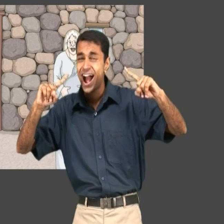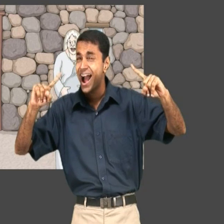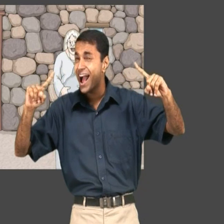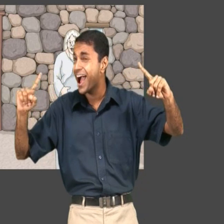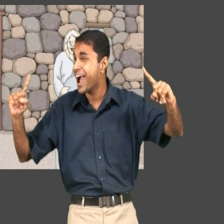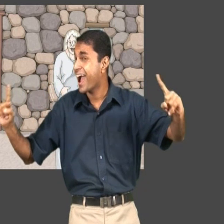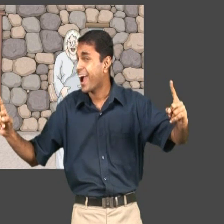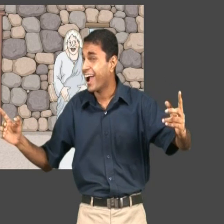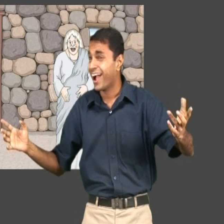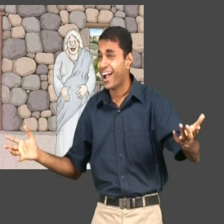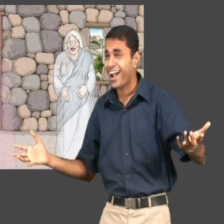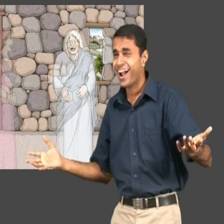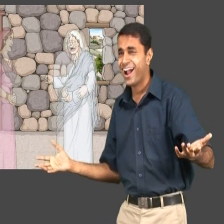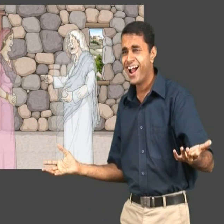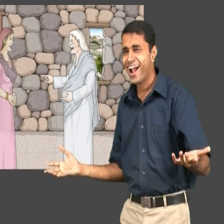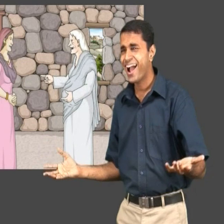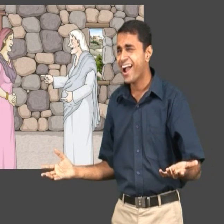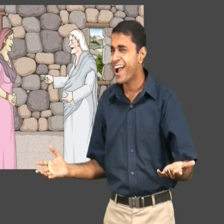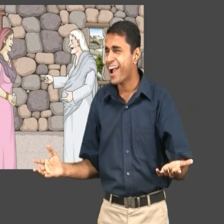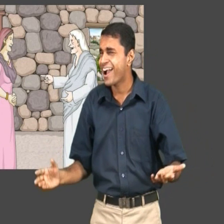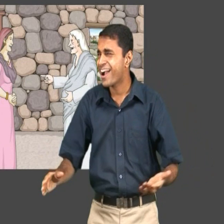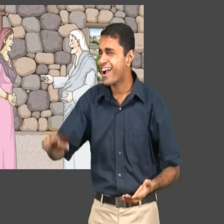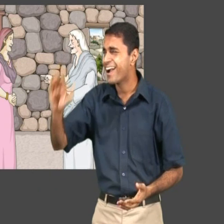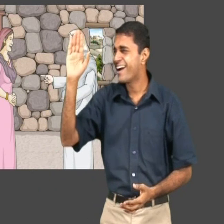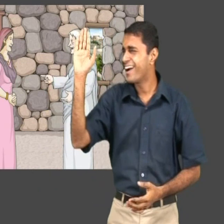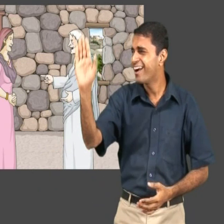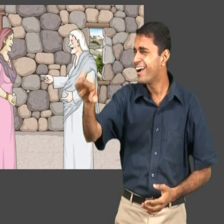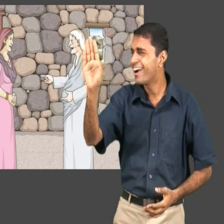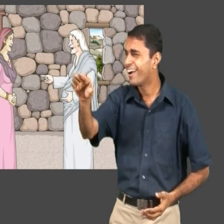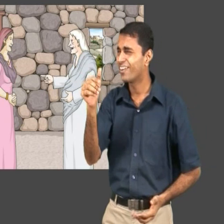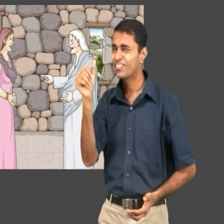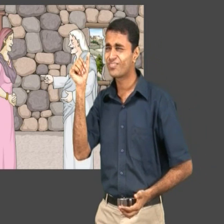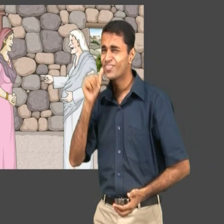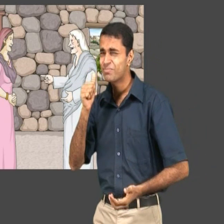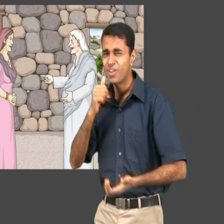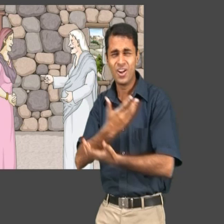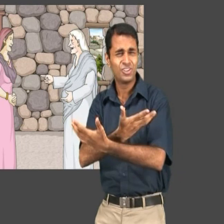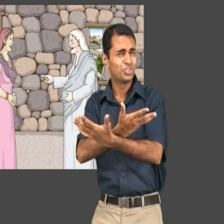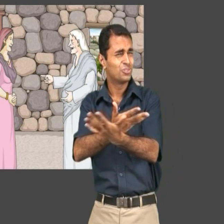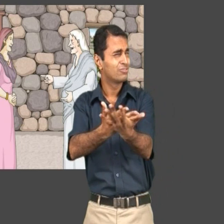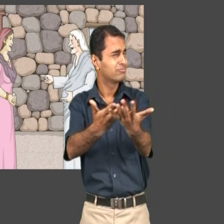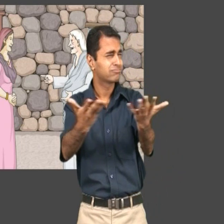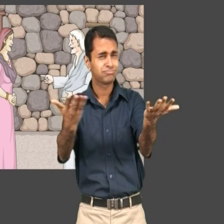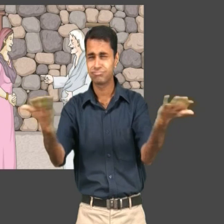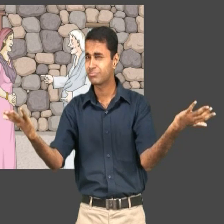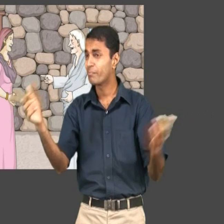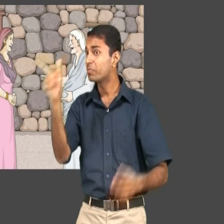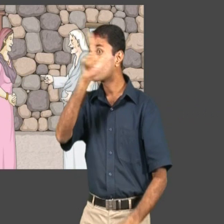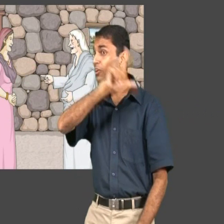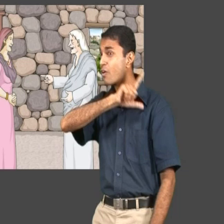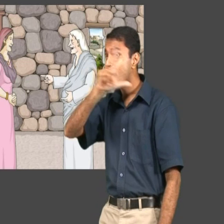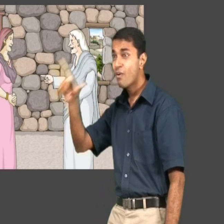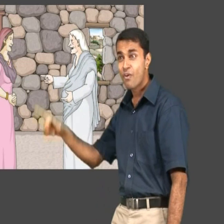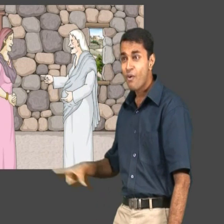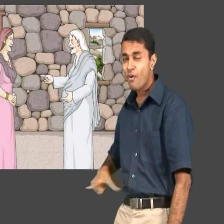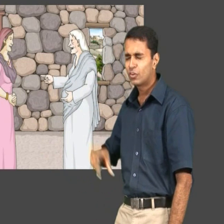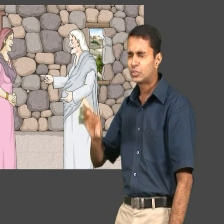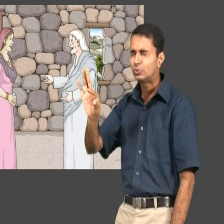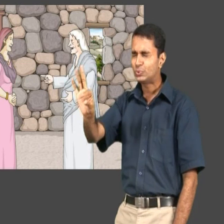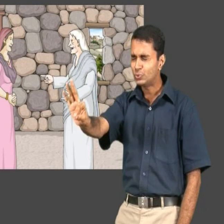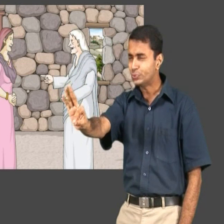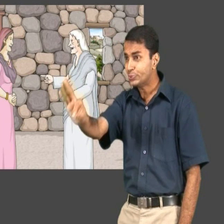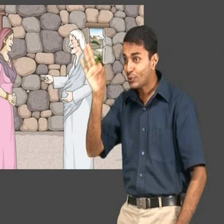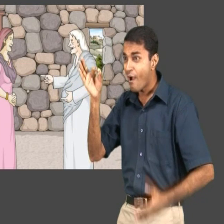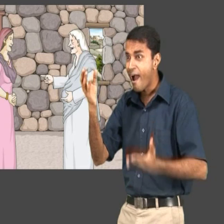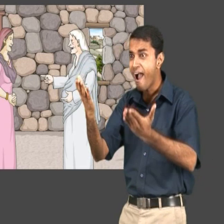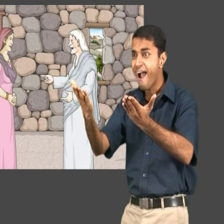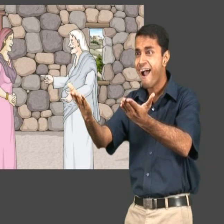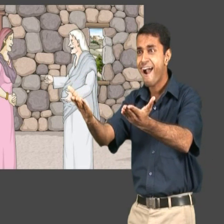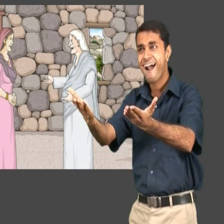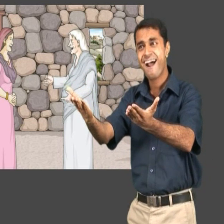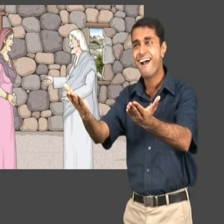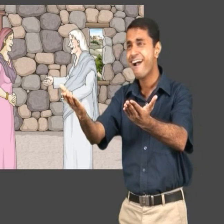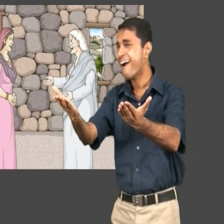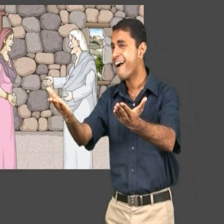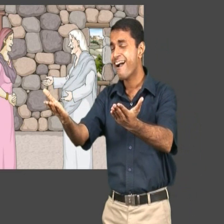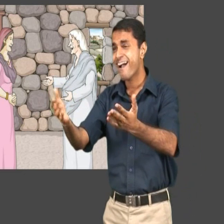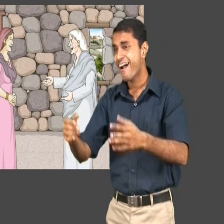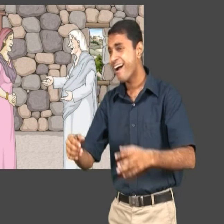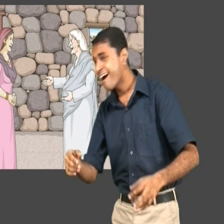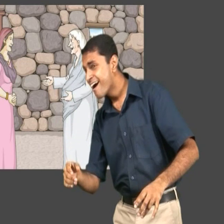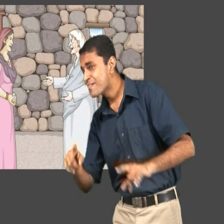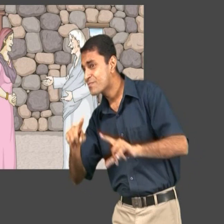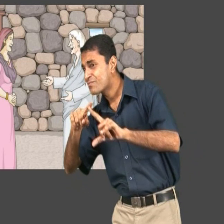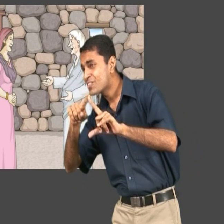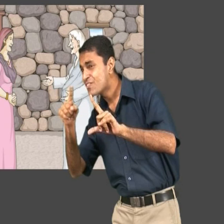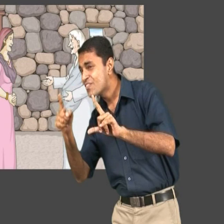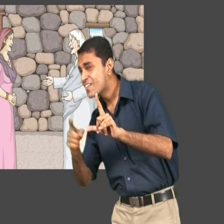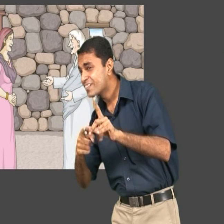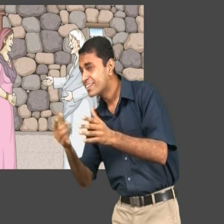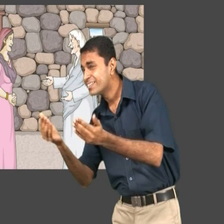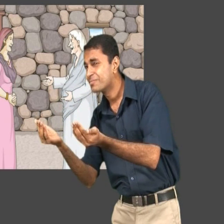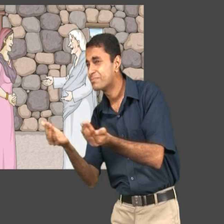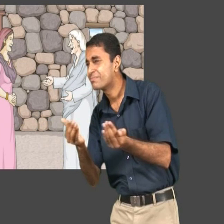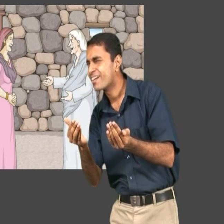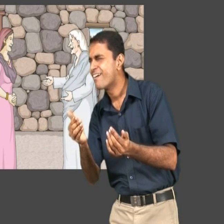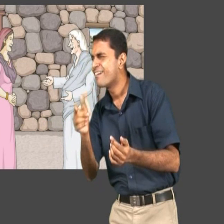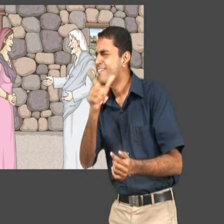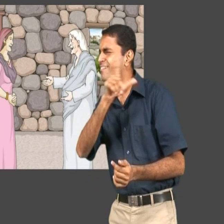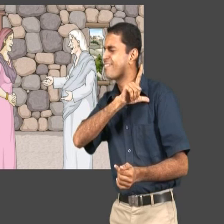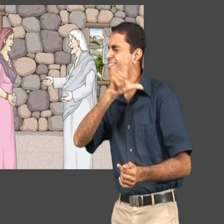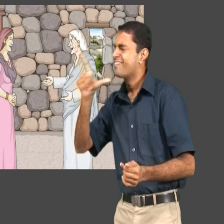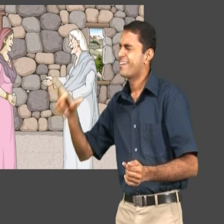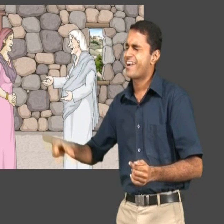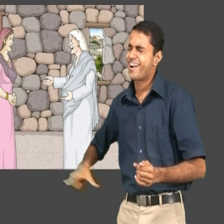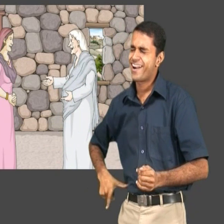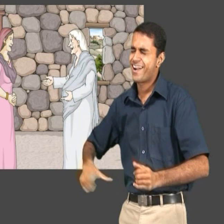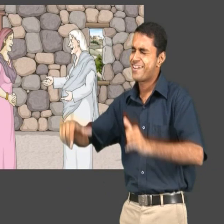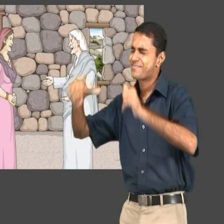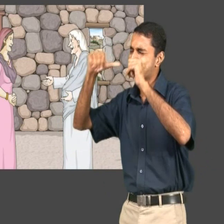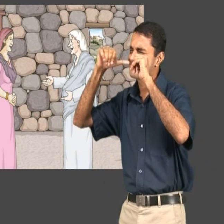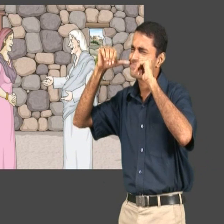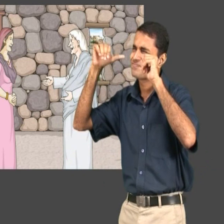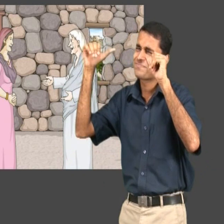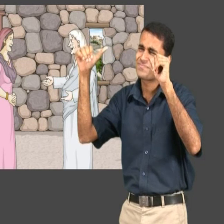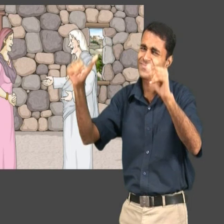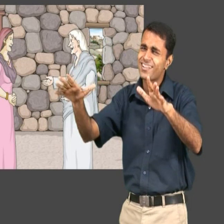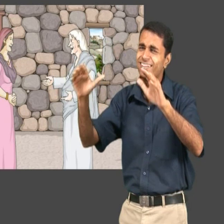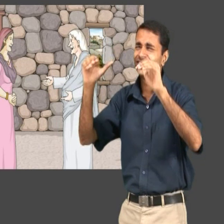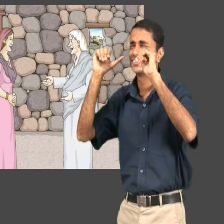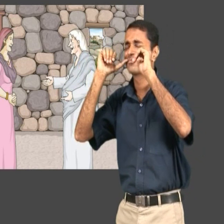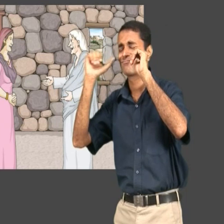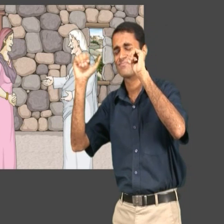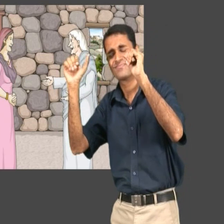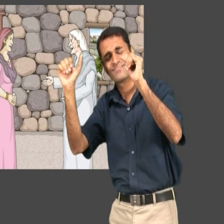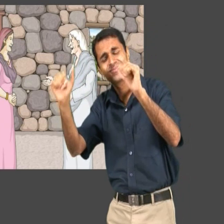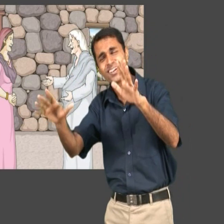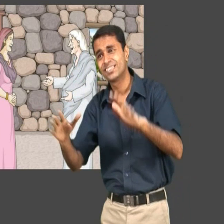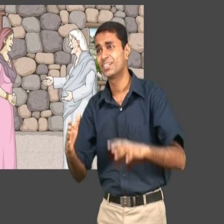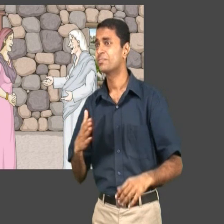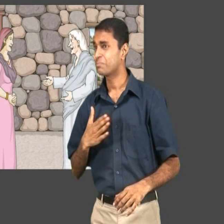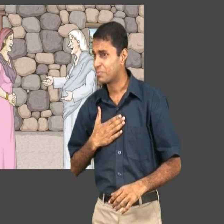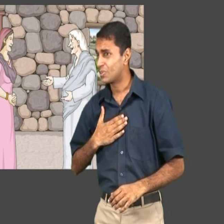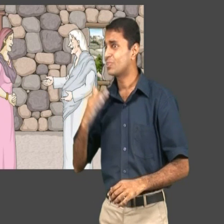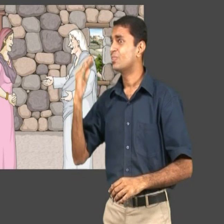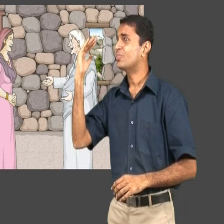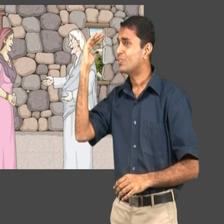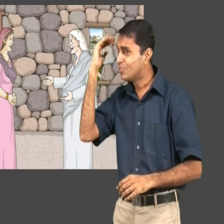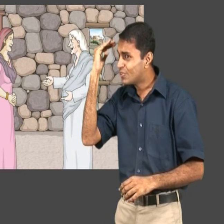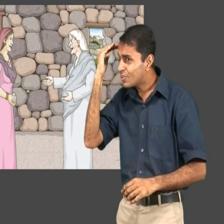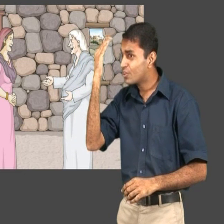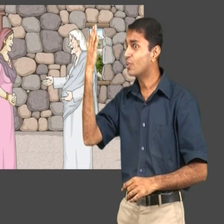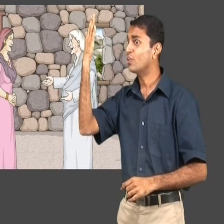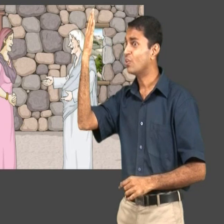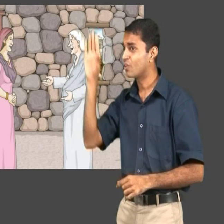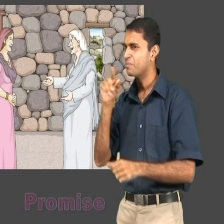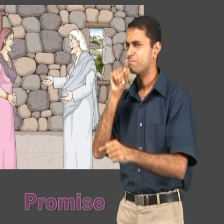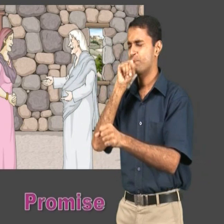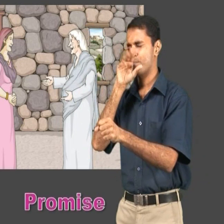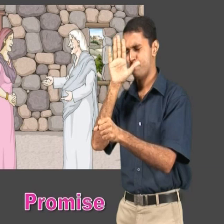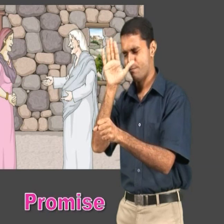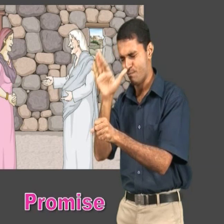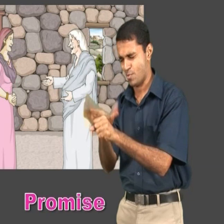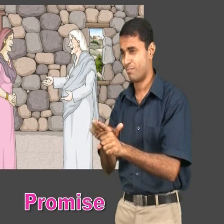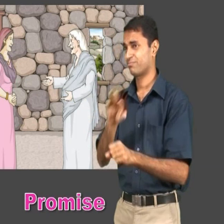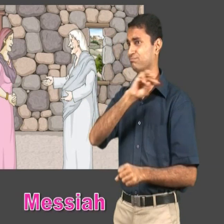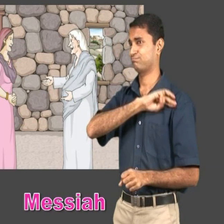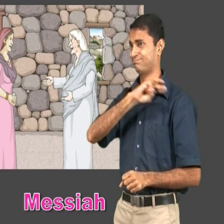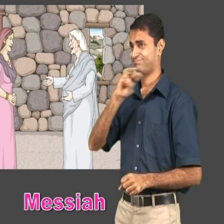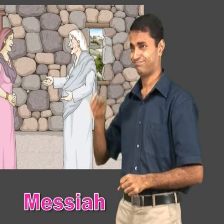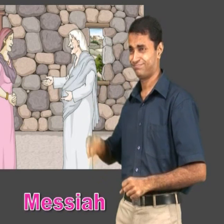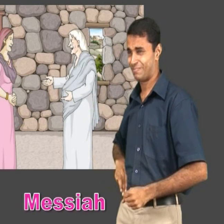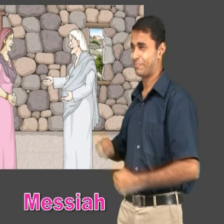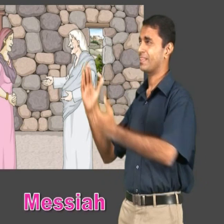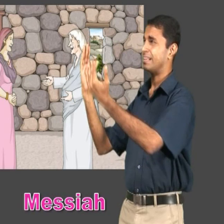In a loud voice she exclaimed, “Blessed are you among women, and blessed is the fruit of your womb! And why am I so honored, that the mother of my Lord should come to me? For as soon as the sound of your greeting reached my ears, the baby in my womb leaped for joy. Blessed is she who has believed that the Lord’s word to her will be fulfilled.”